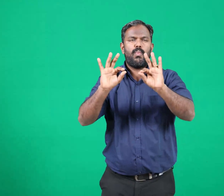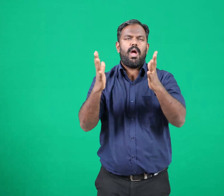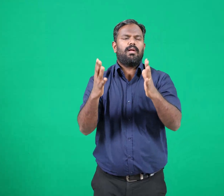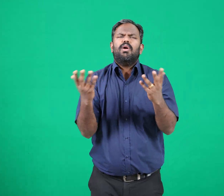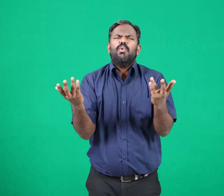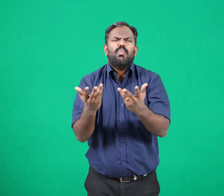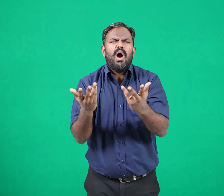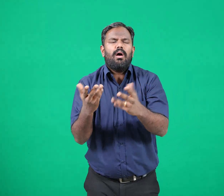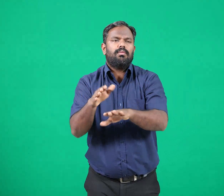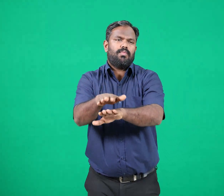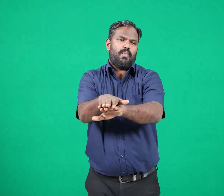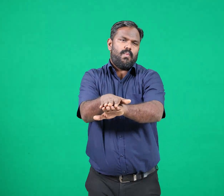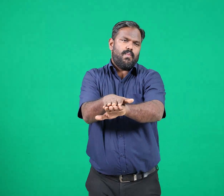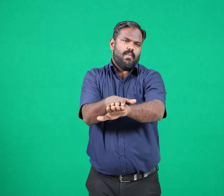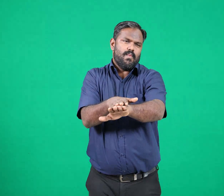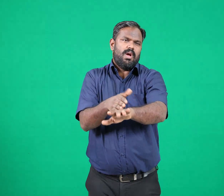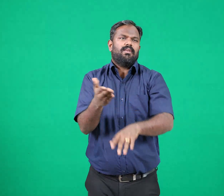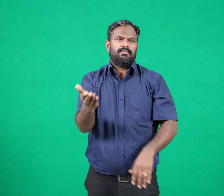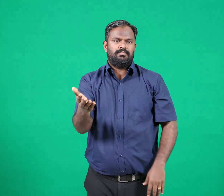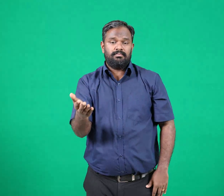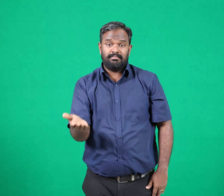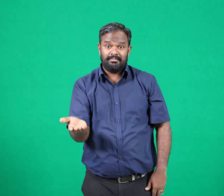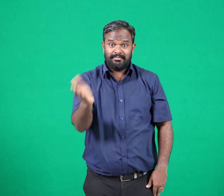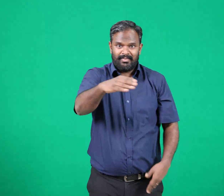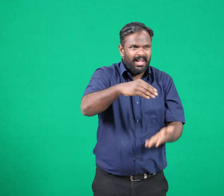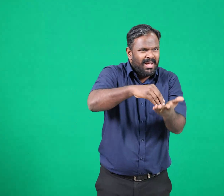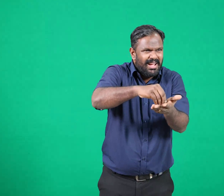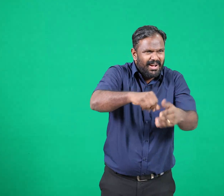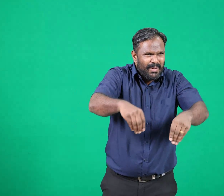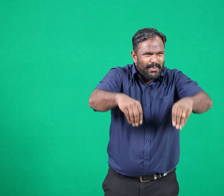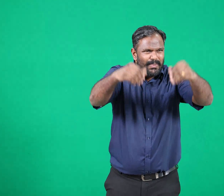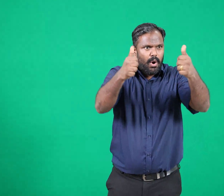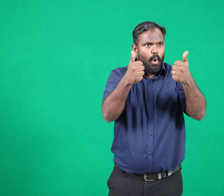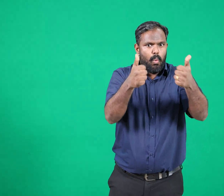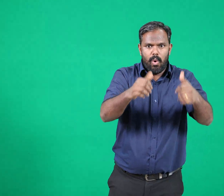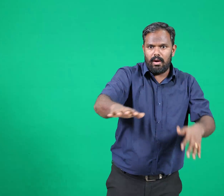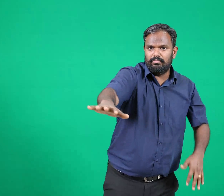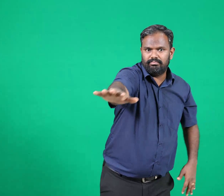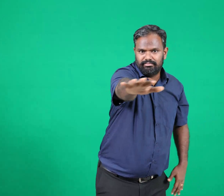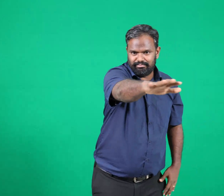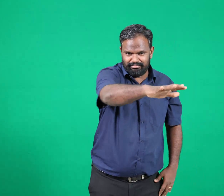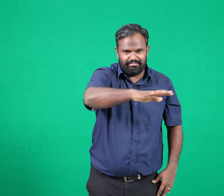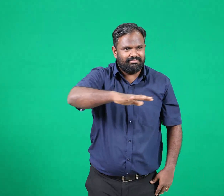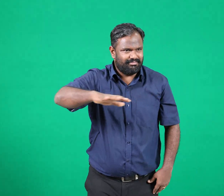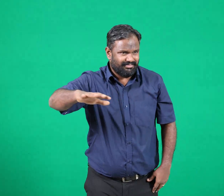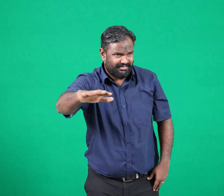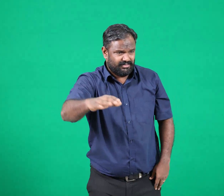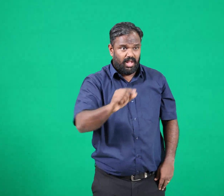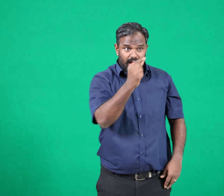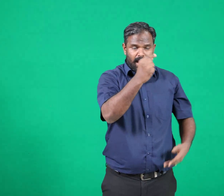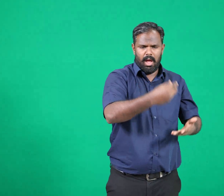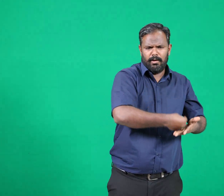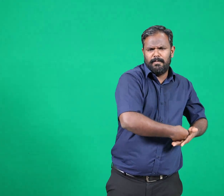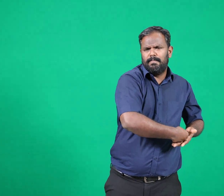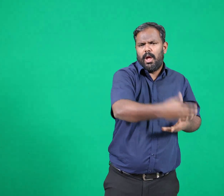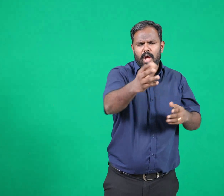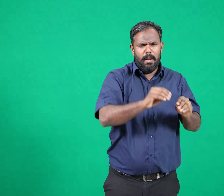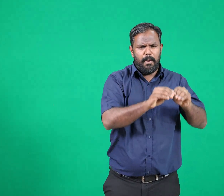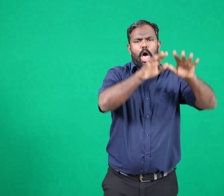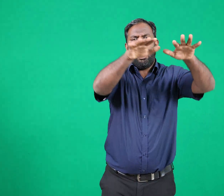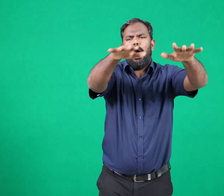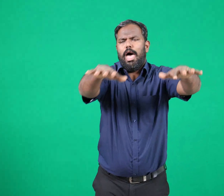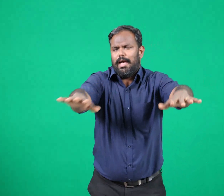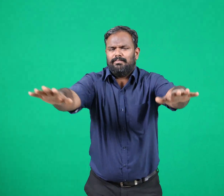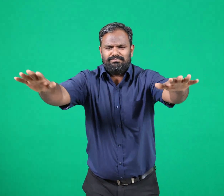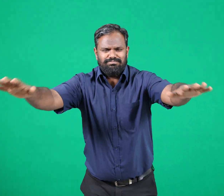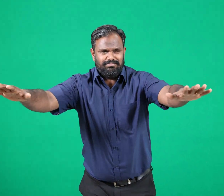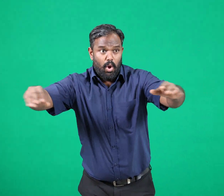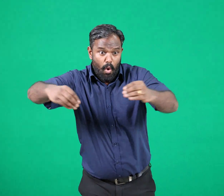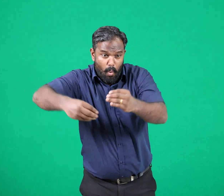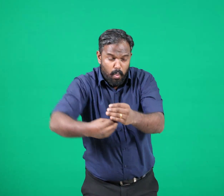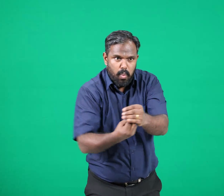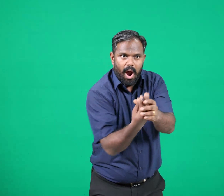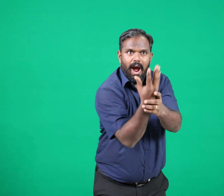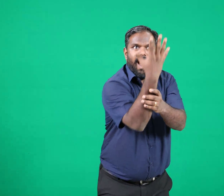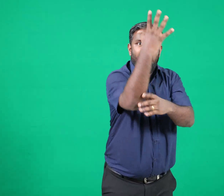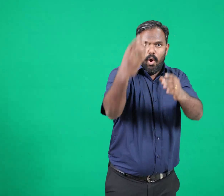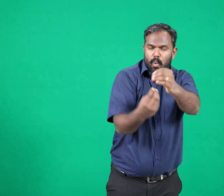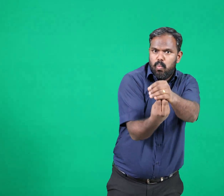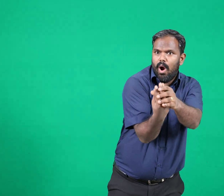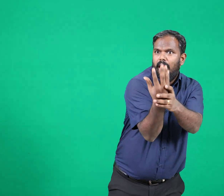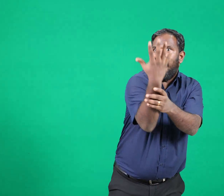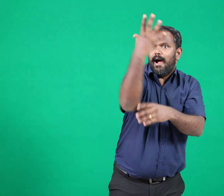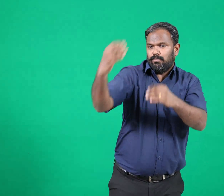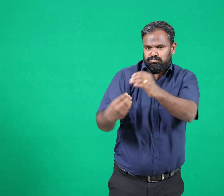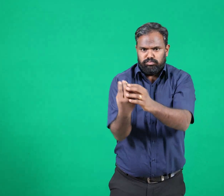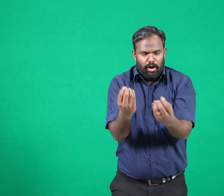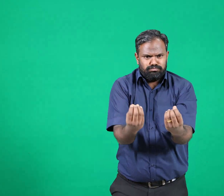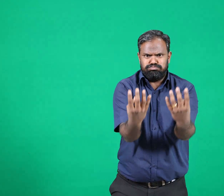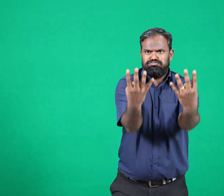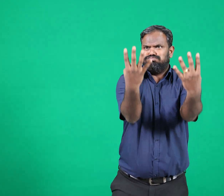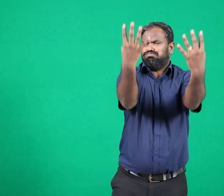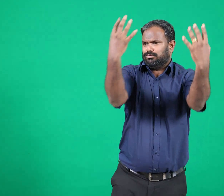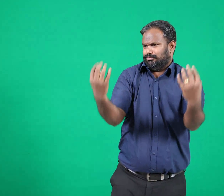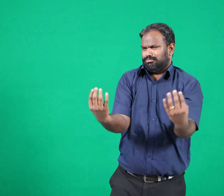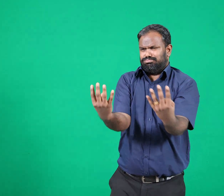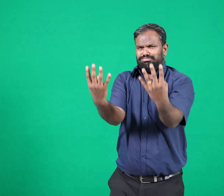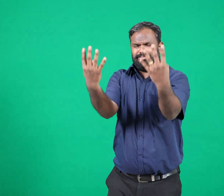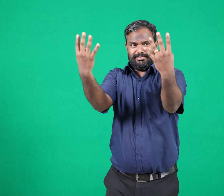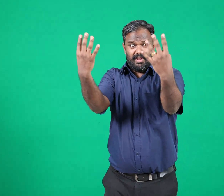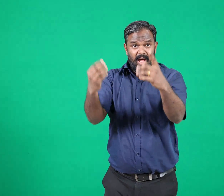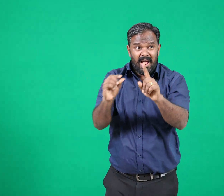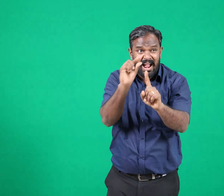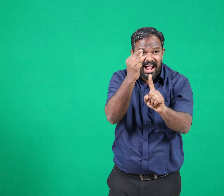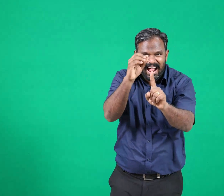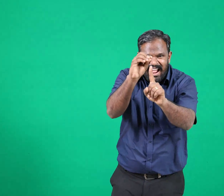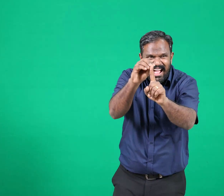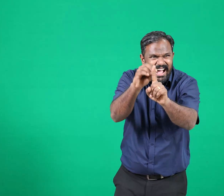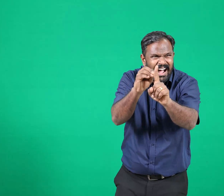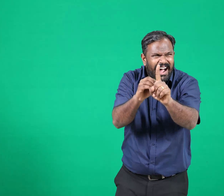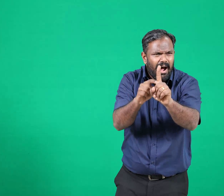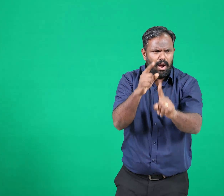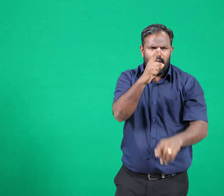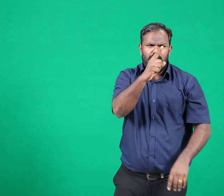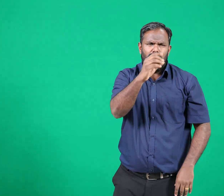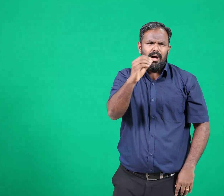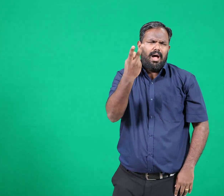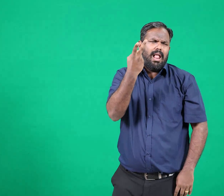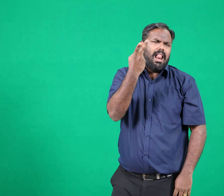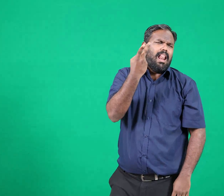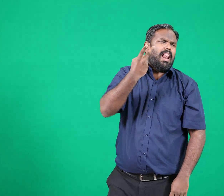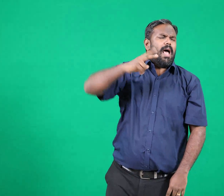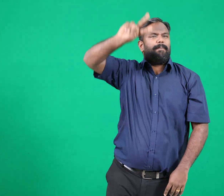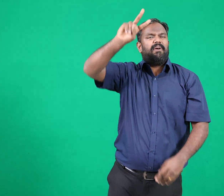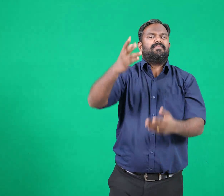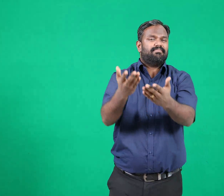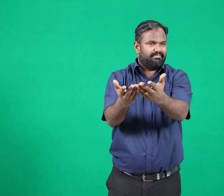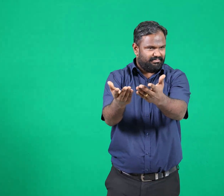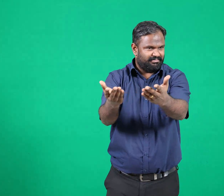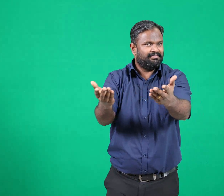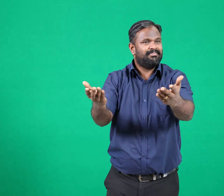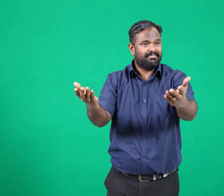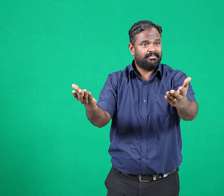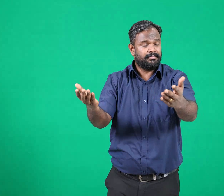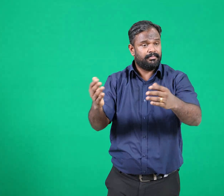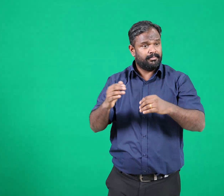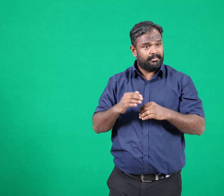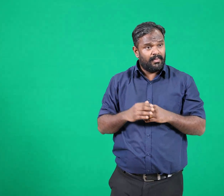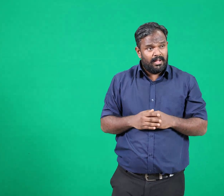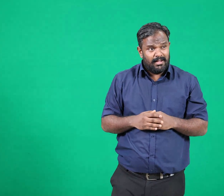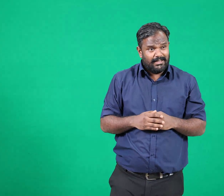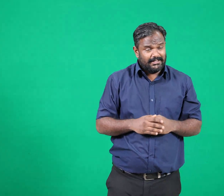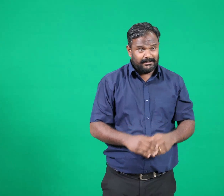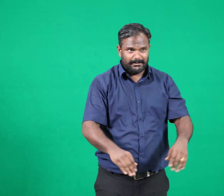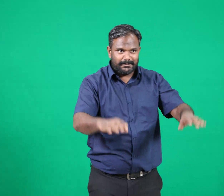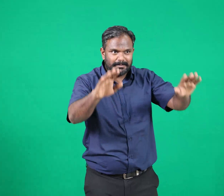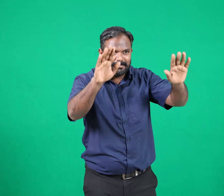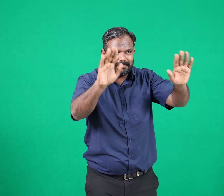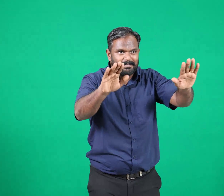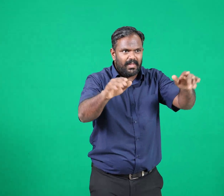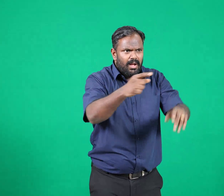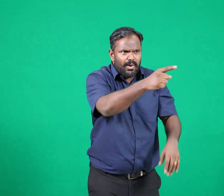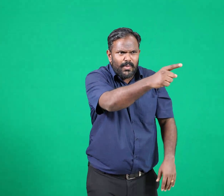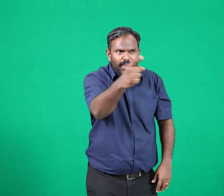Still other seed fell on good soil, where it sprang up and produced a crop- a hundredfold."